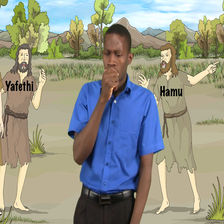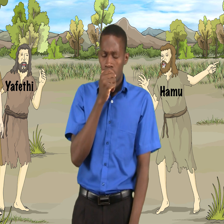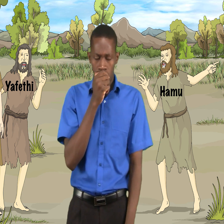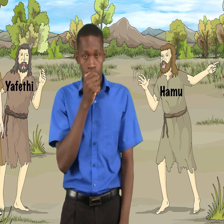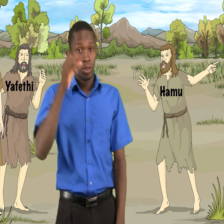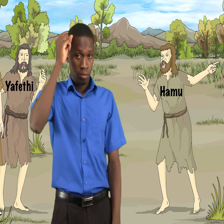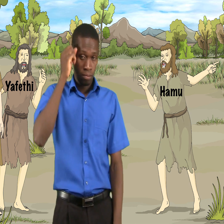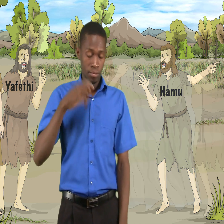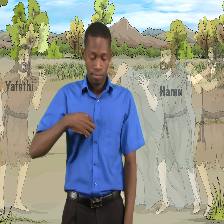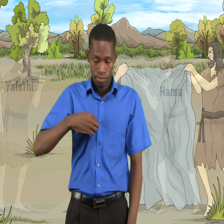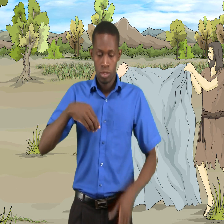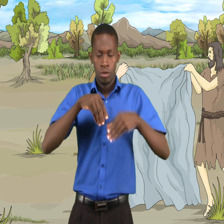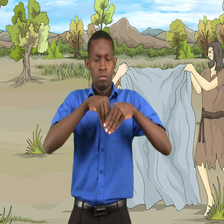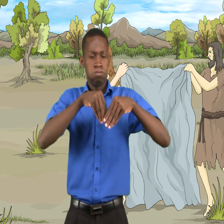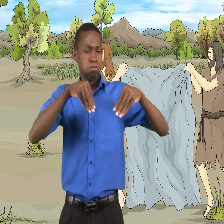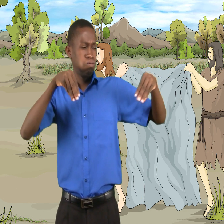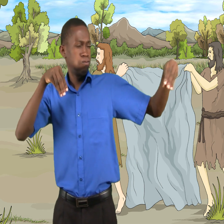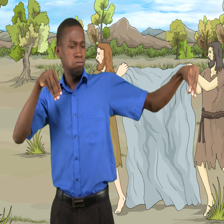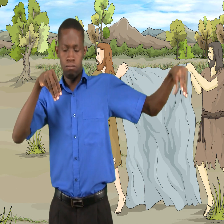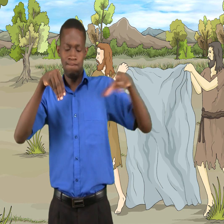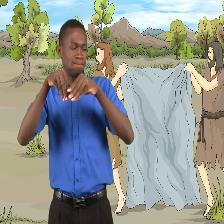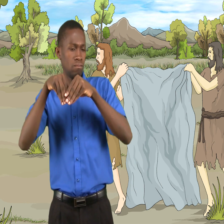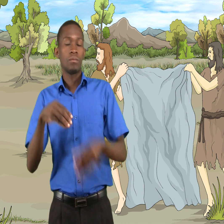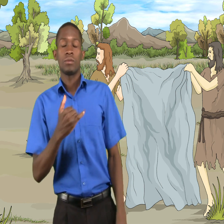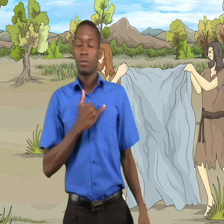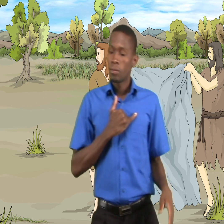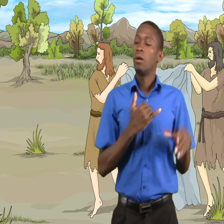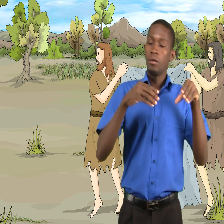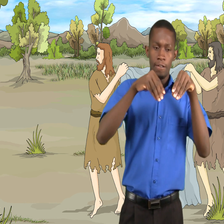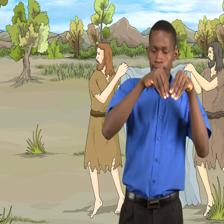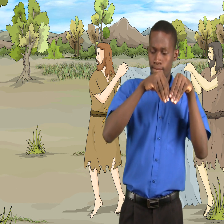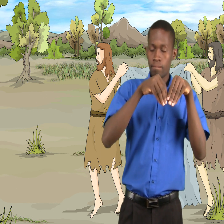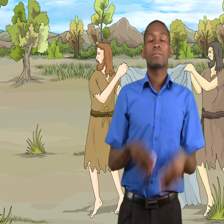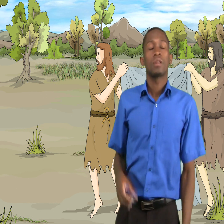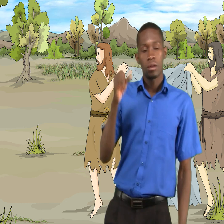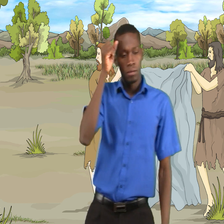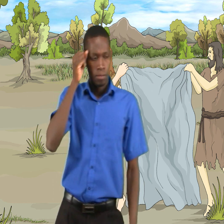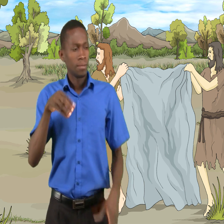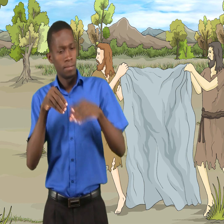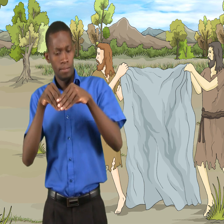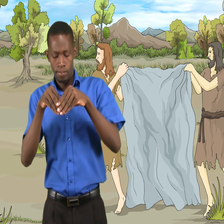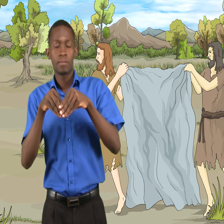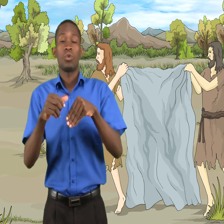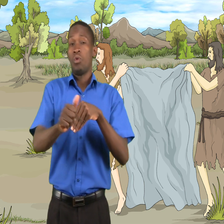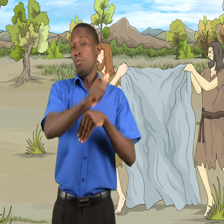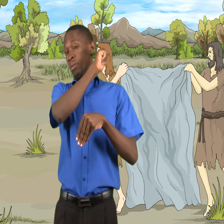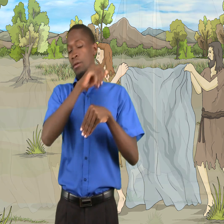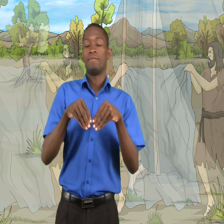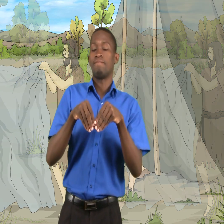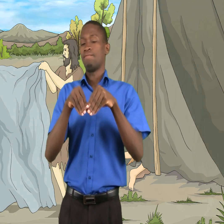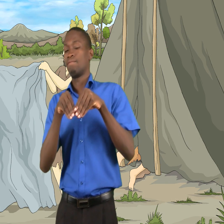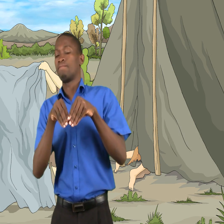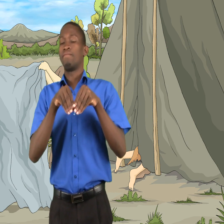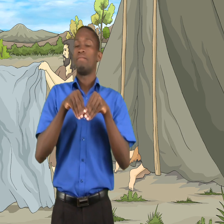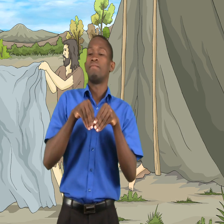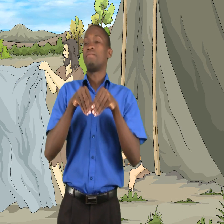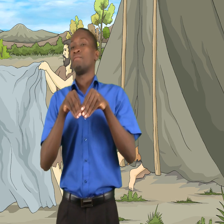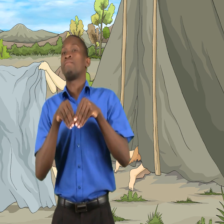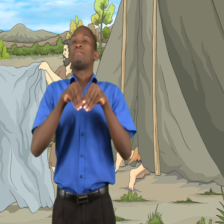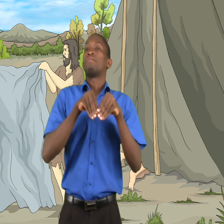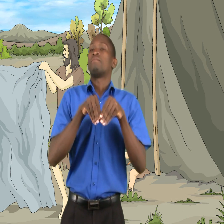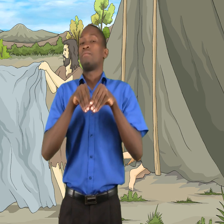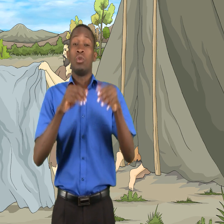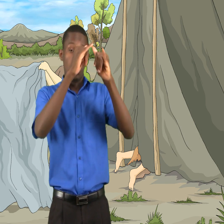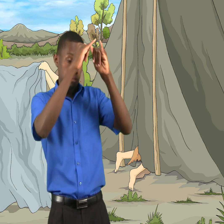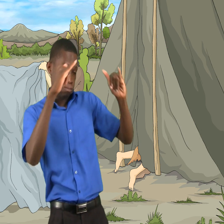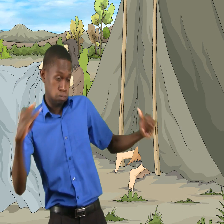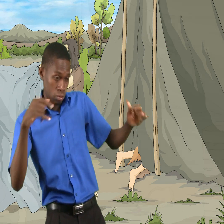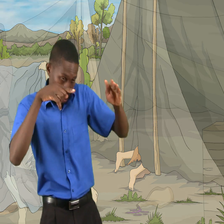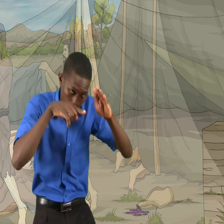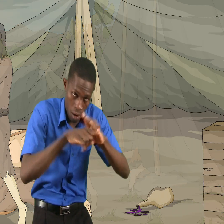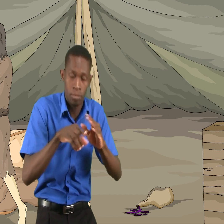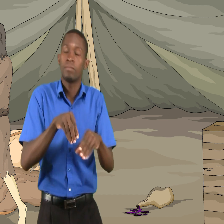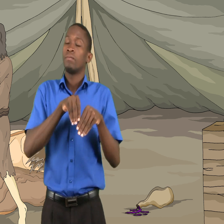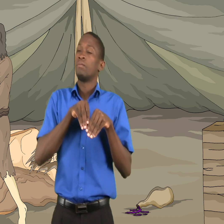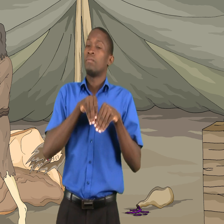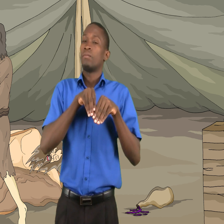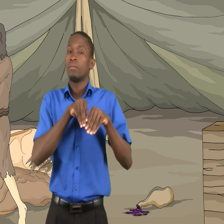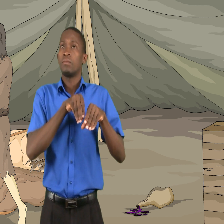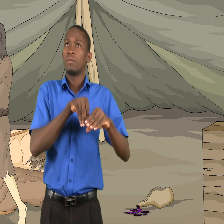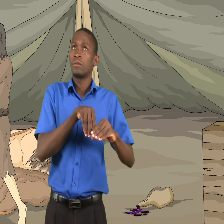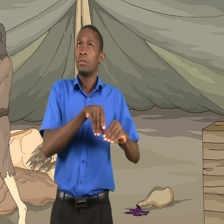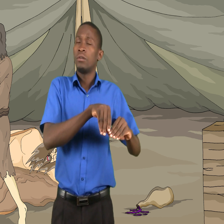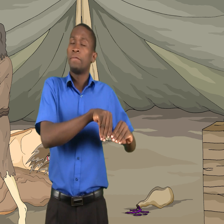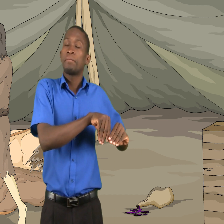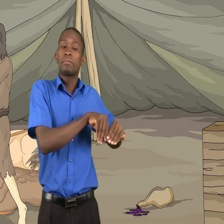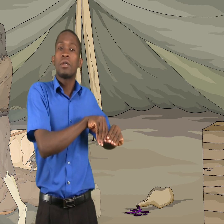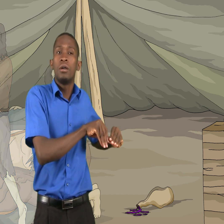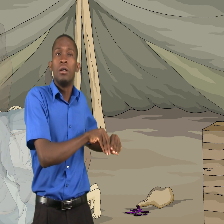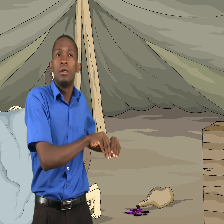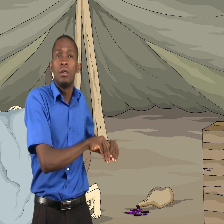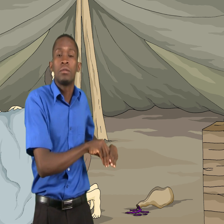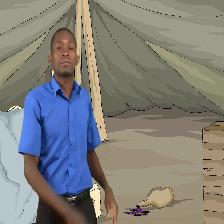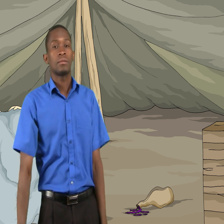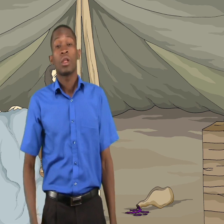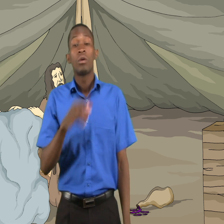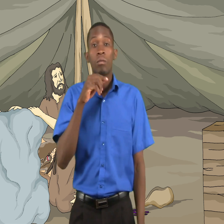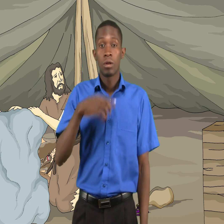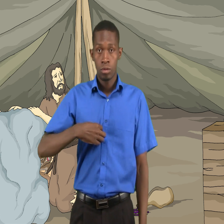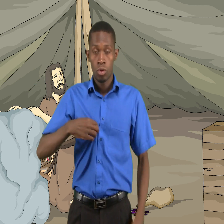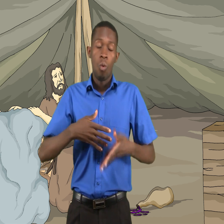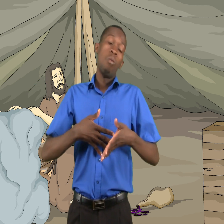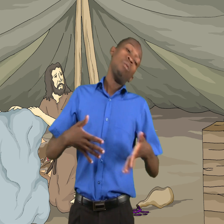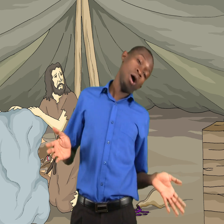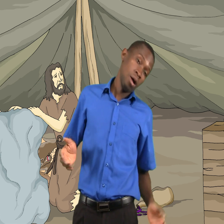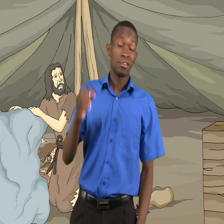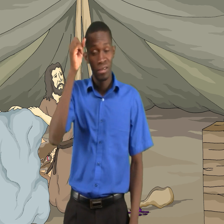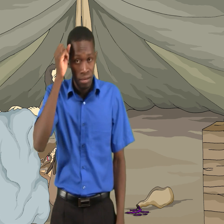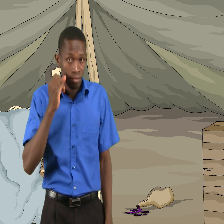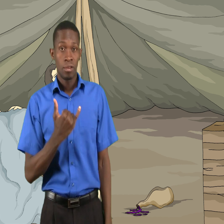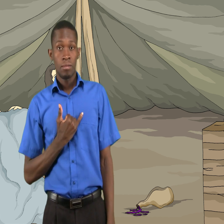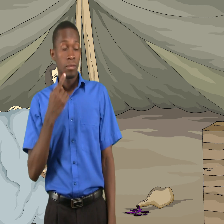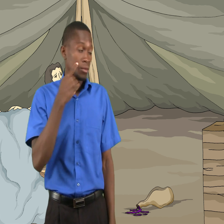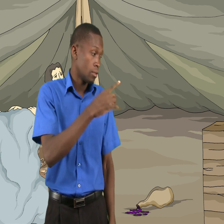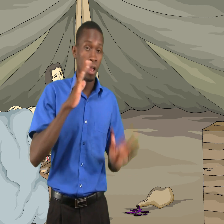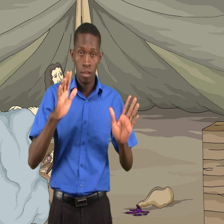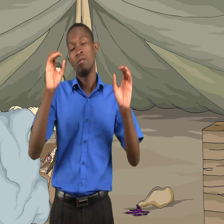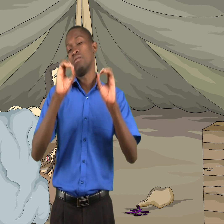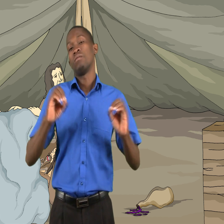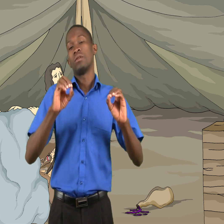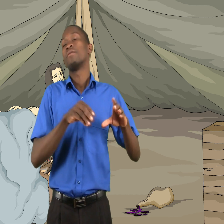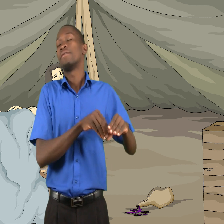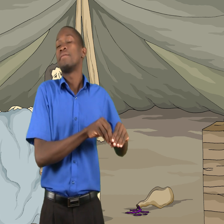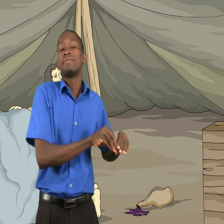Then Shem and Japheth took a garment and placed it across their shoulders, and walking backward, they covered their father’s nakedness.